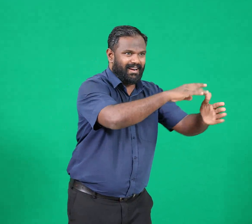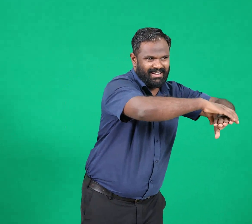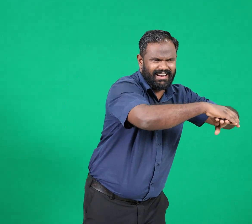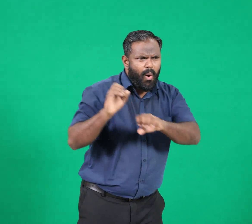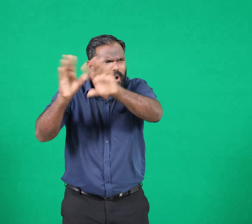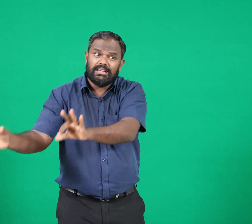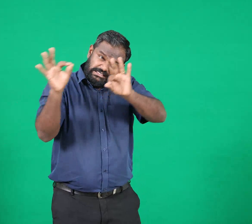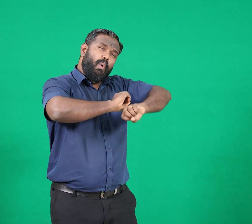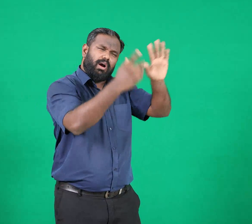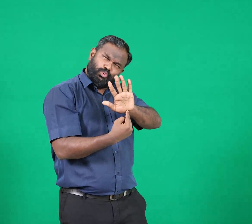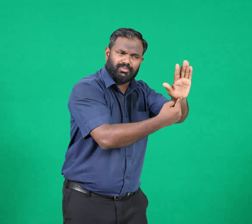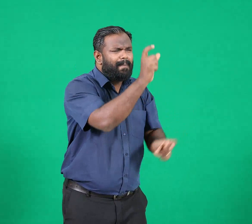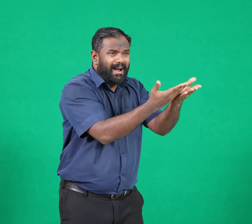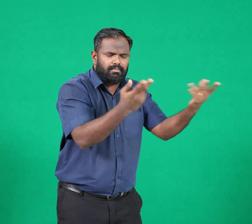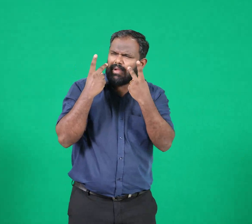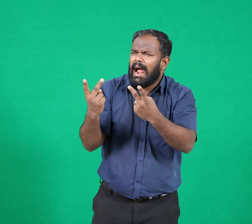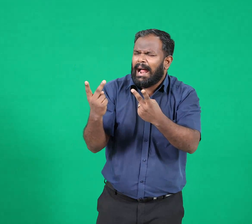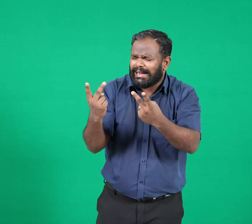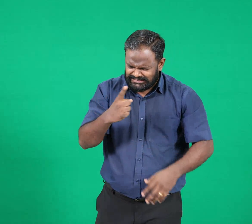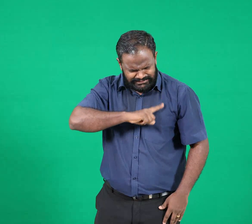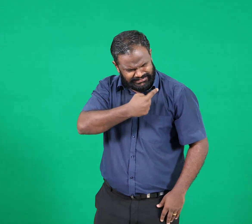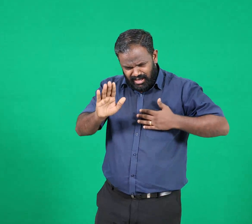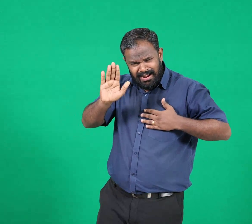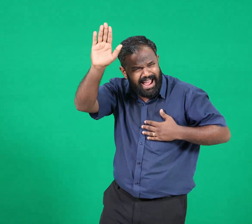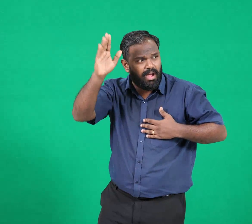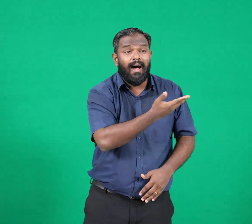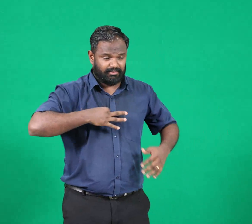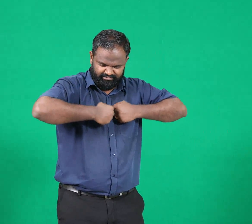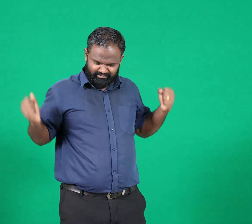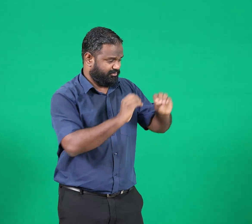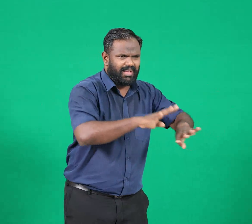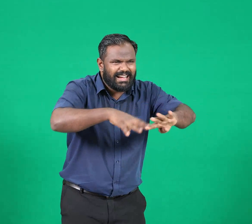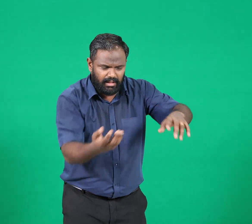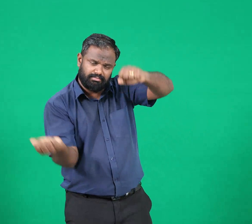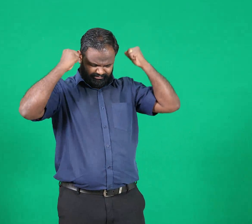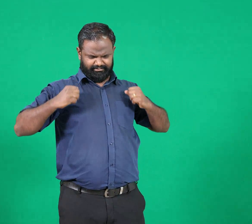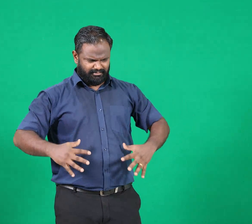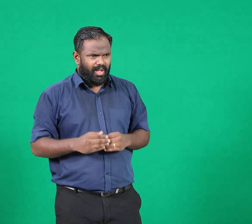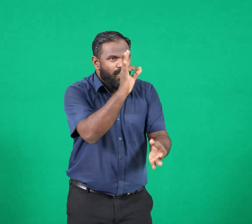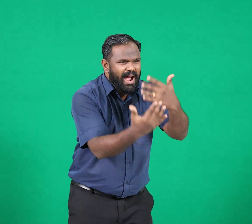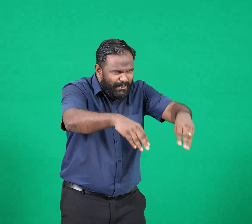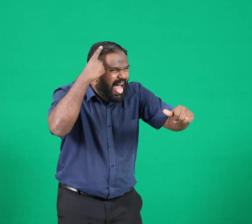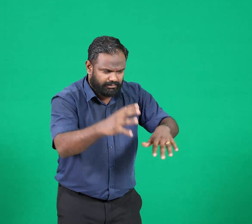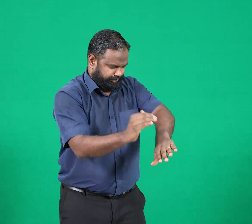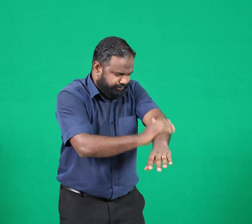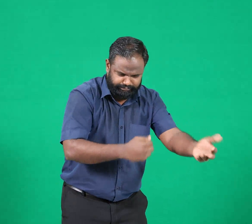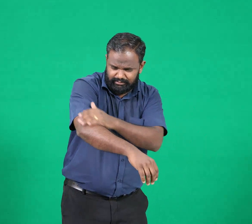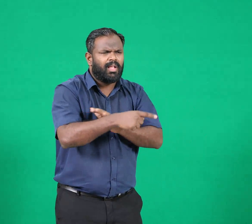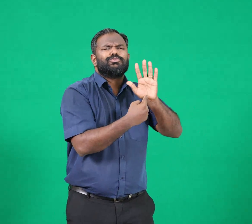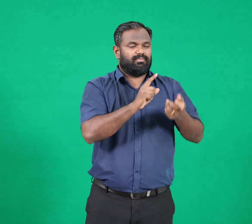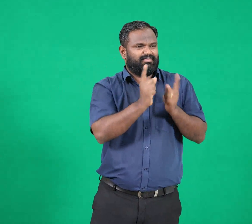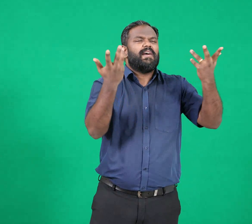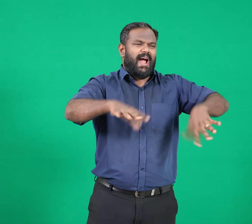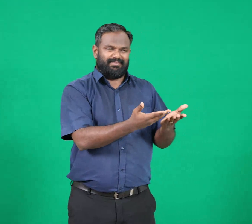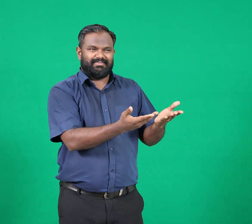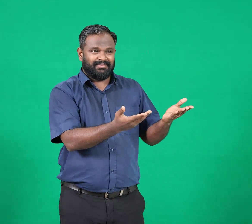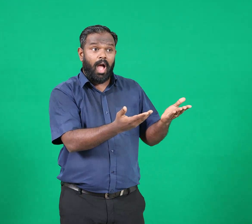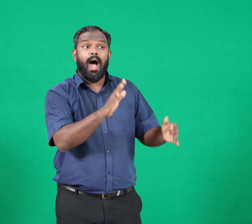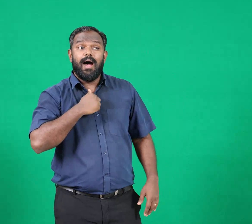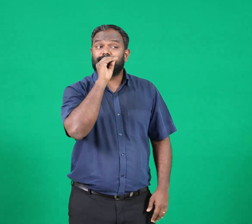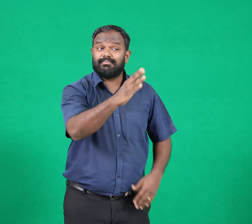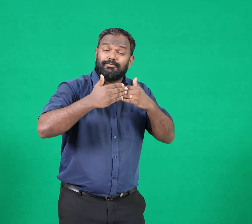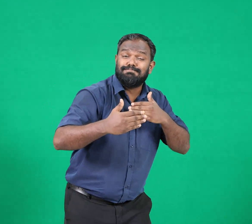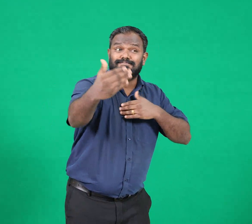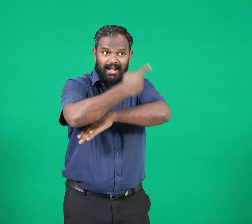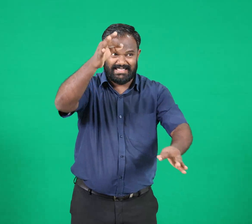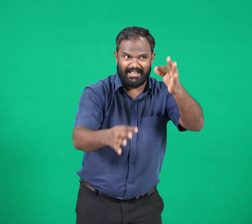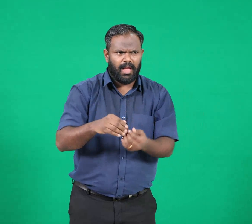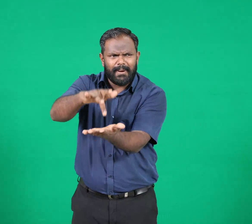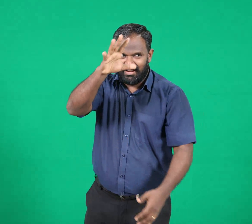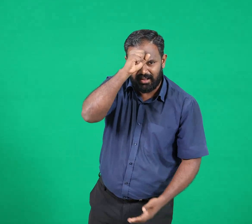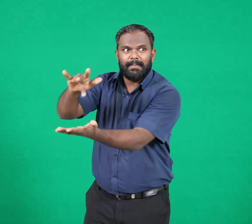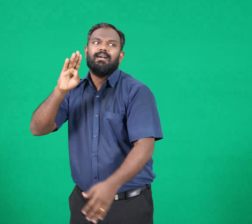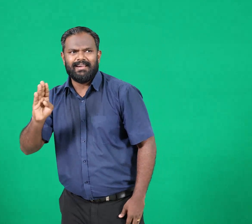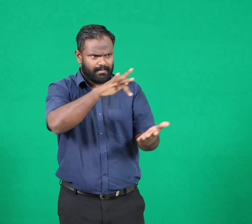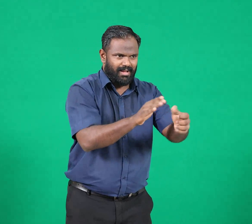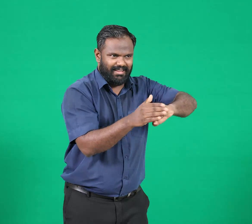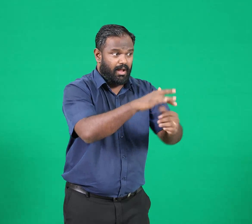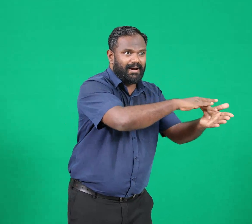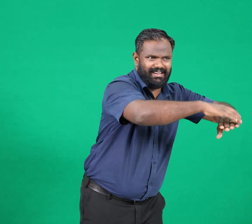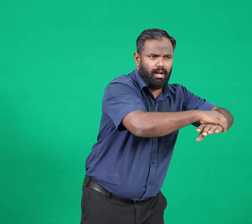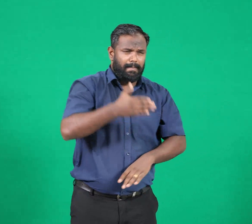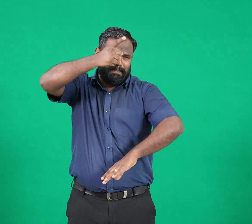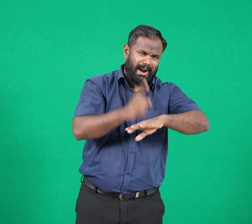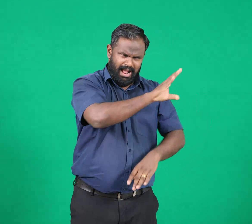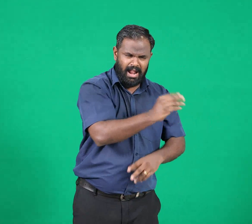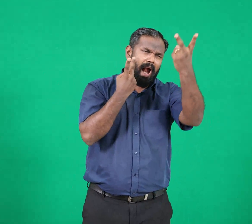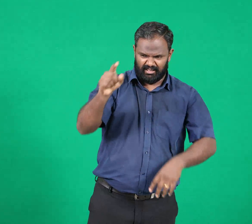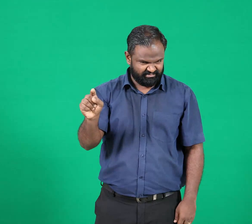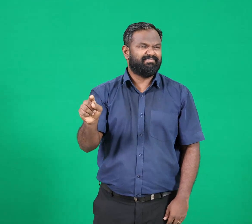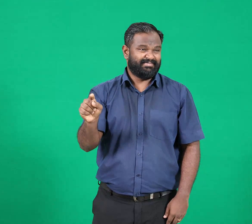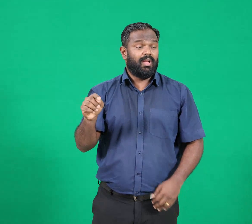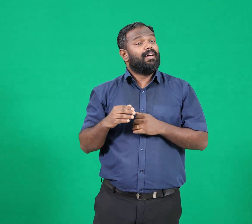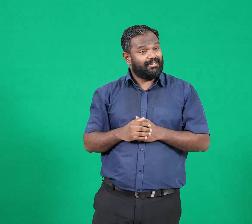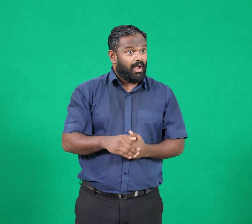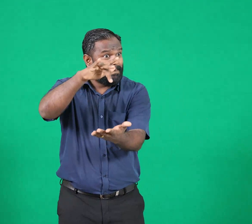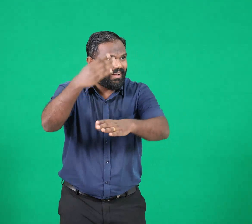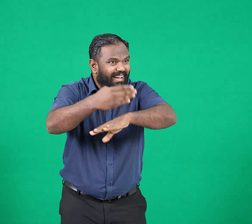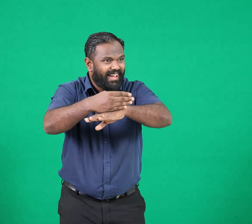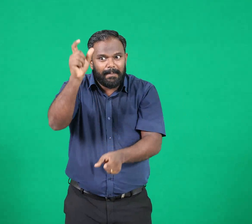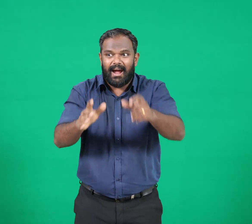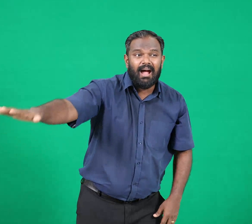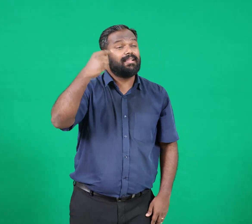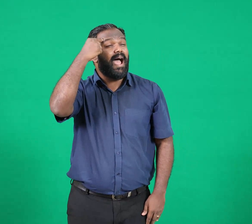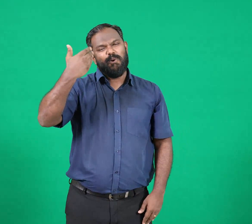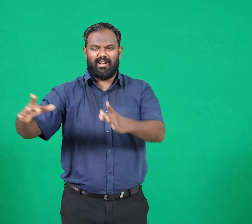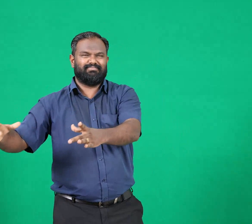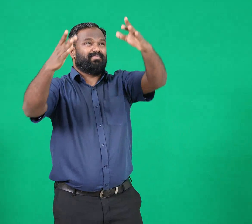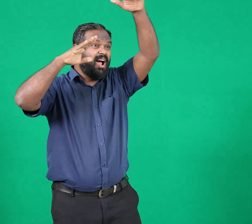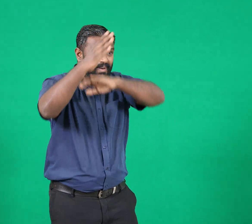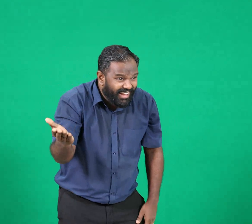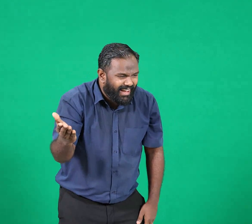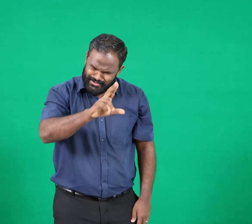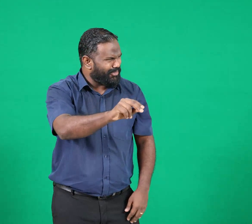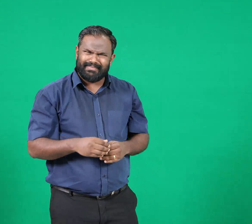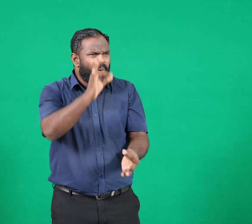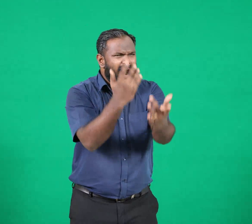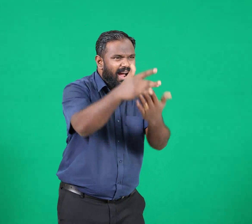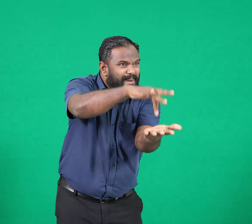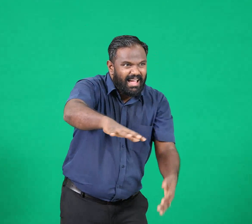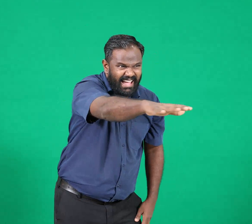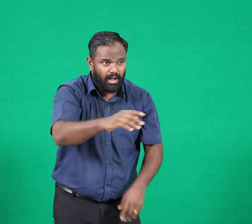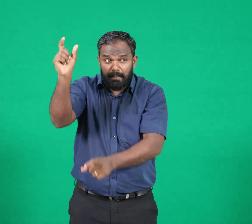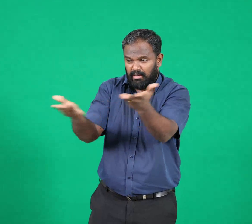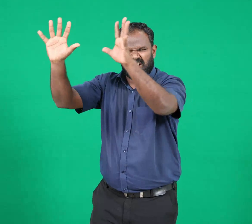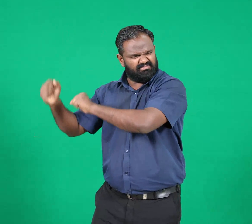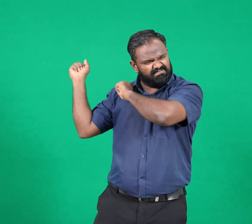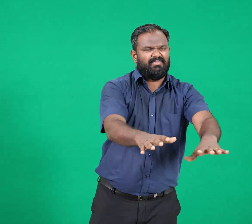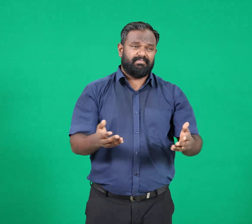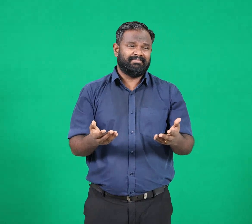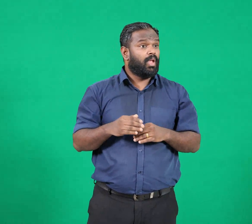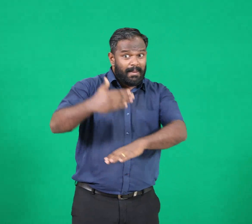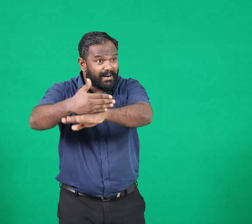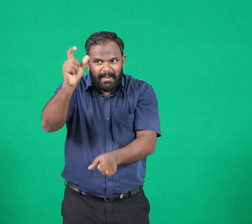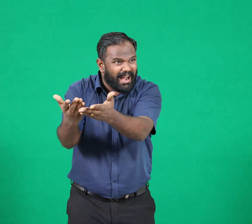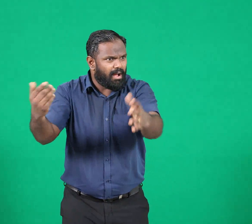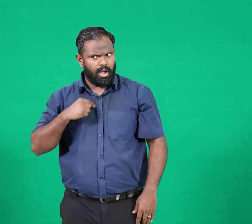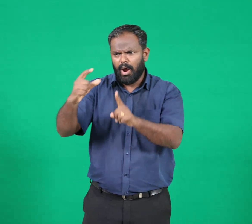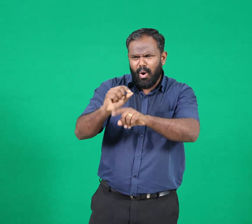But I tell you, it will be more bearable for Tyre and Sidon on the day of judgment than for you. And you, Capernaum, will you be lifted up to heaven? No, you will be brought down to Hades! For if the miracles that were performed in you had been performed in Sodom, it would have remained to this day.